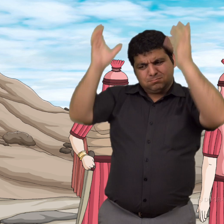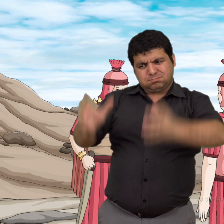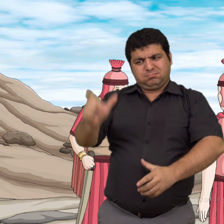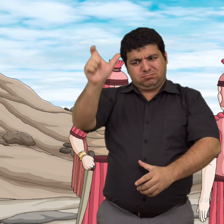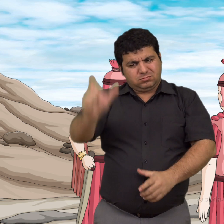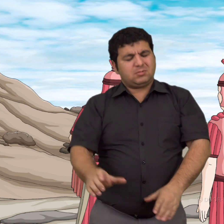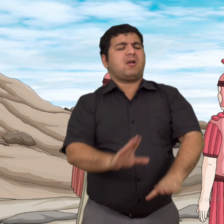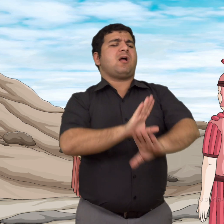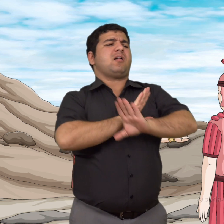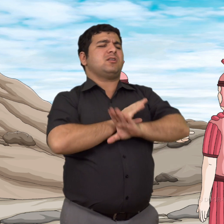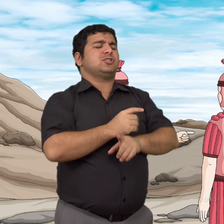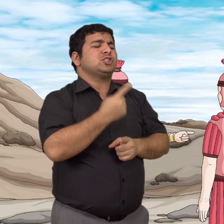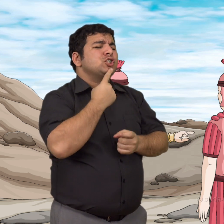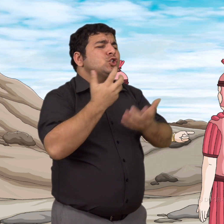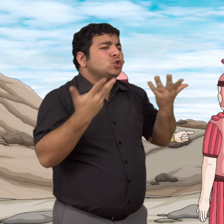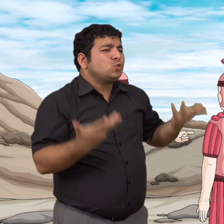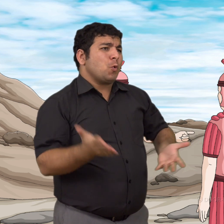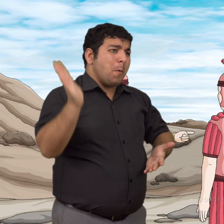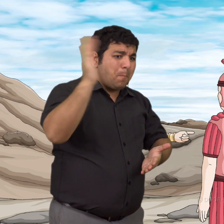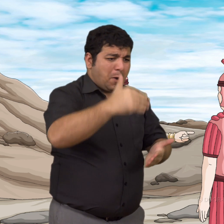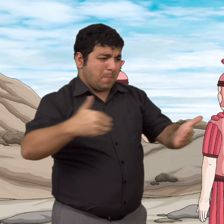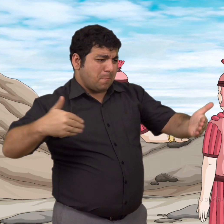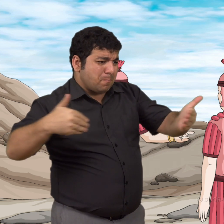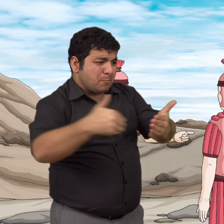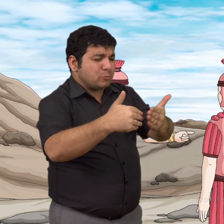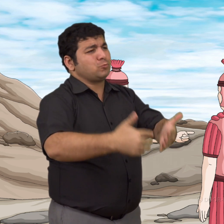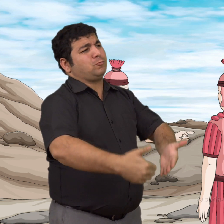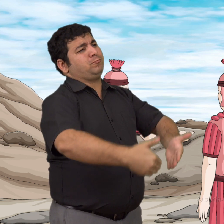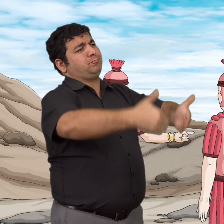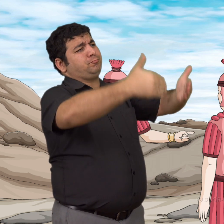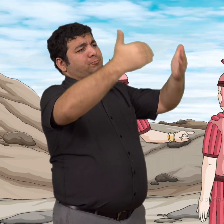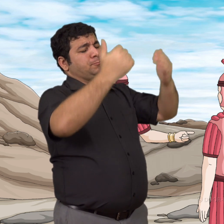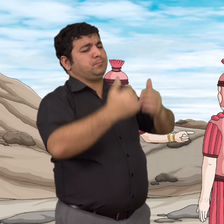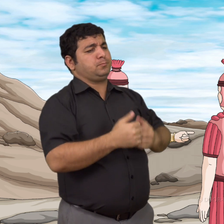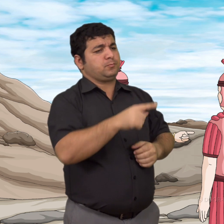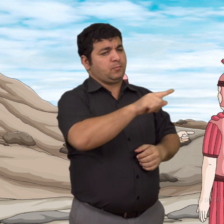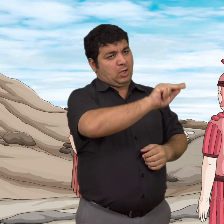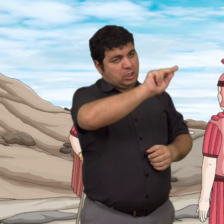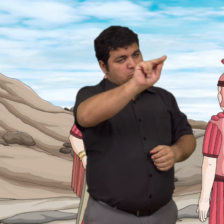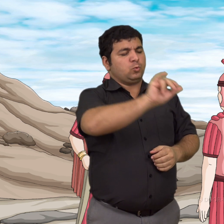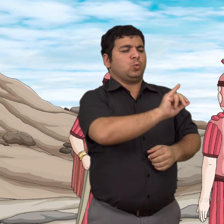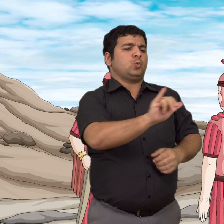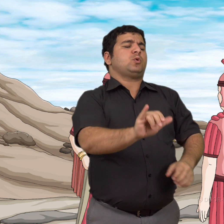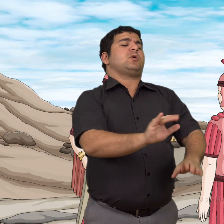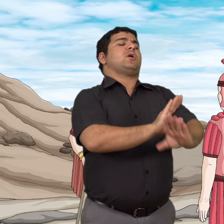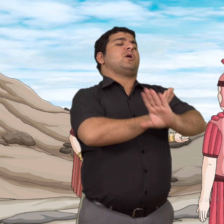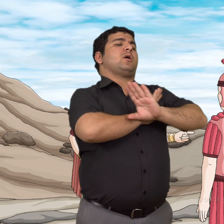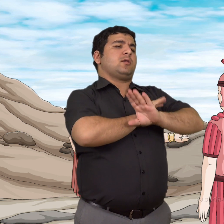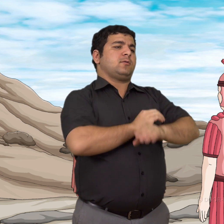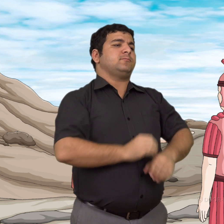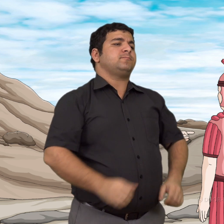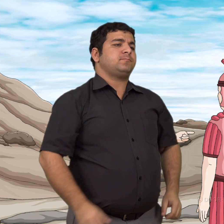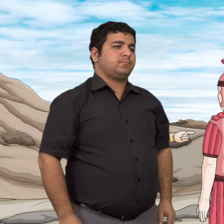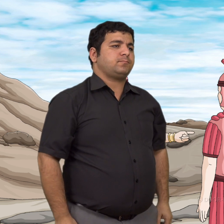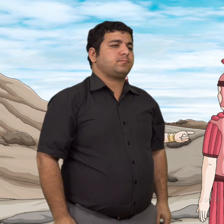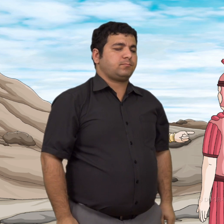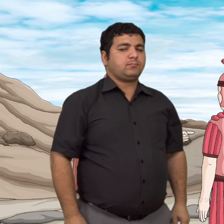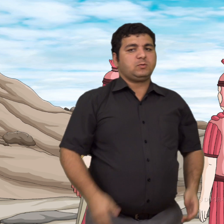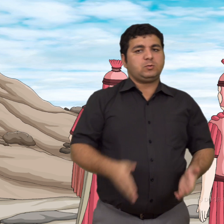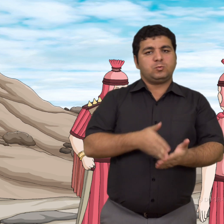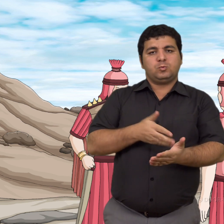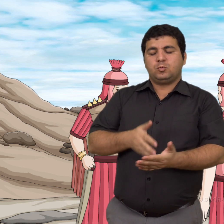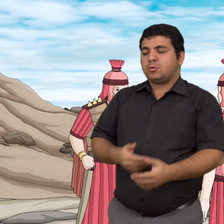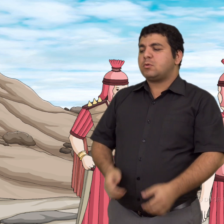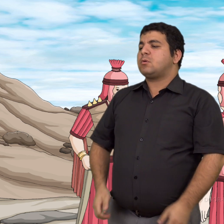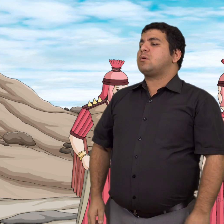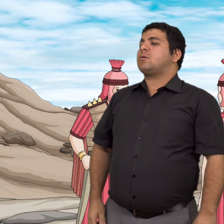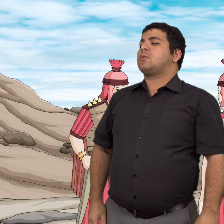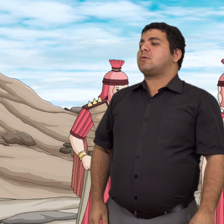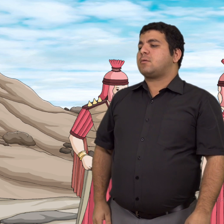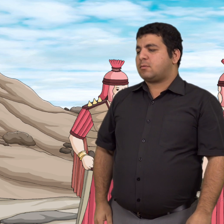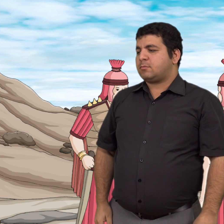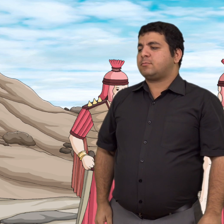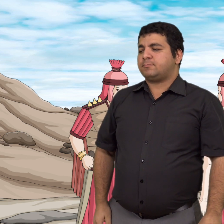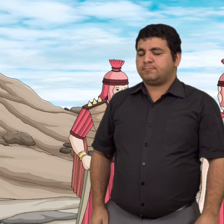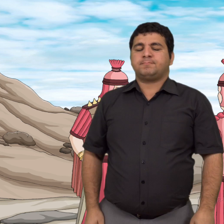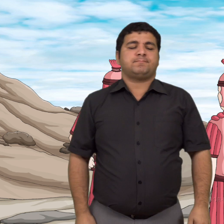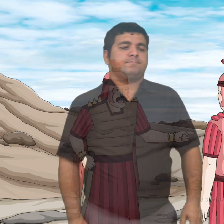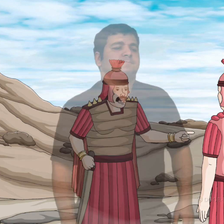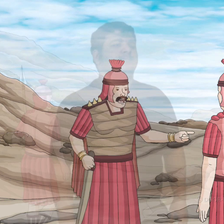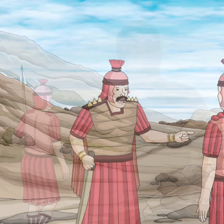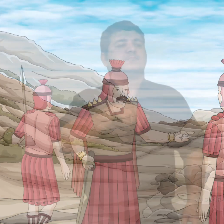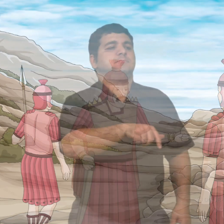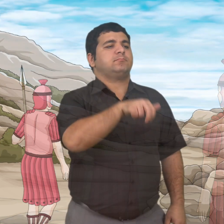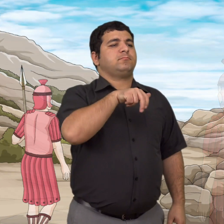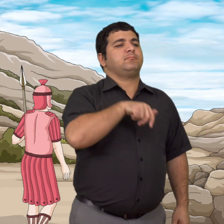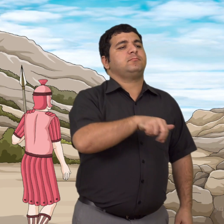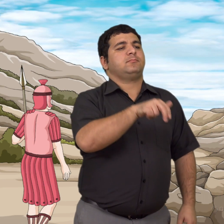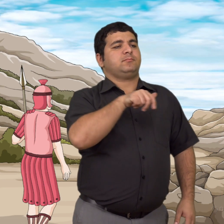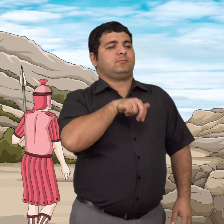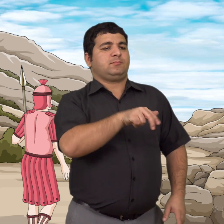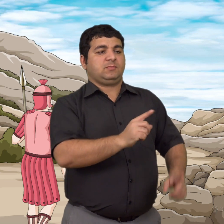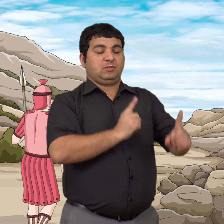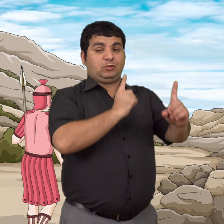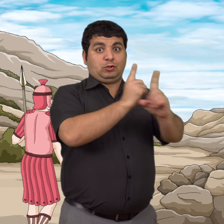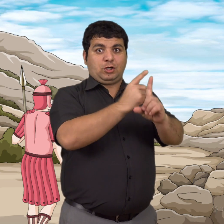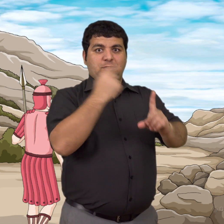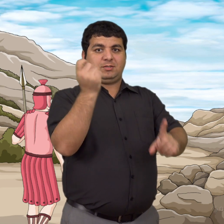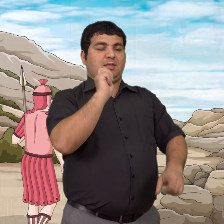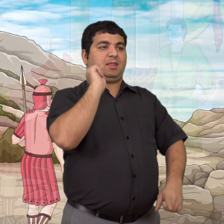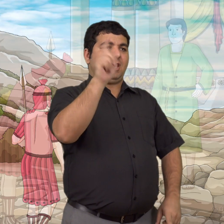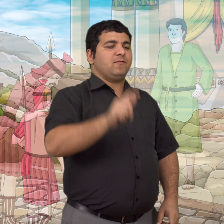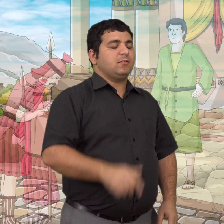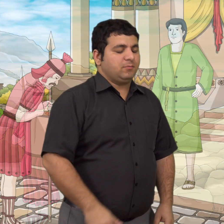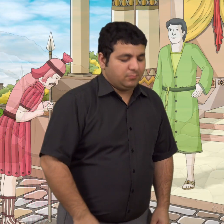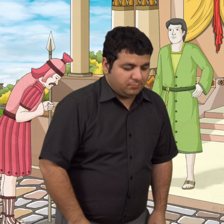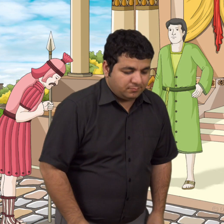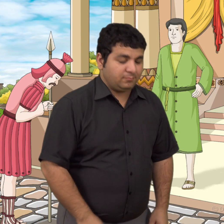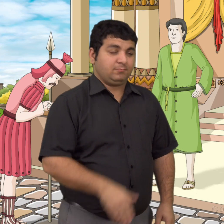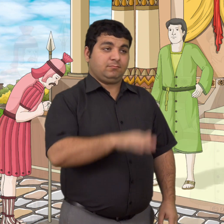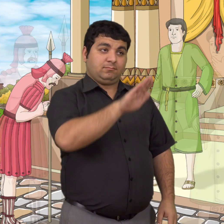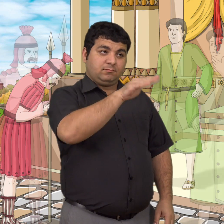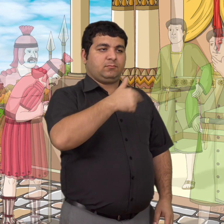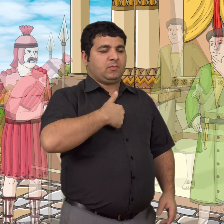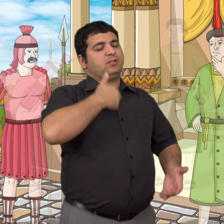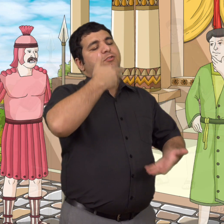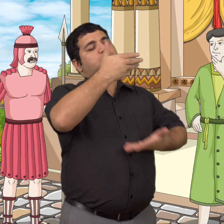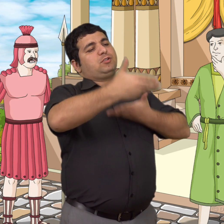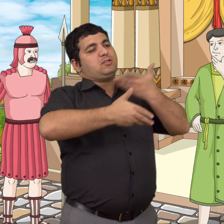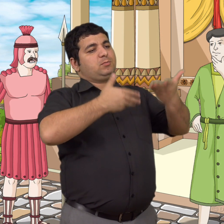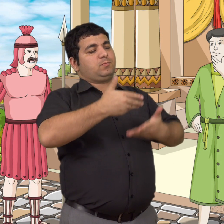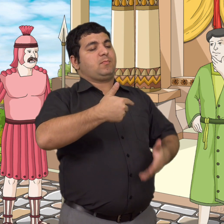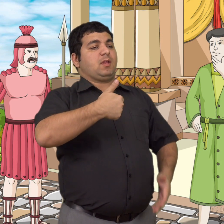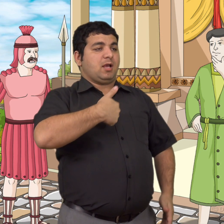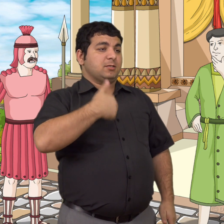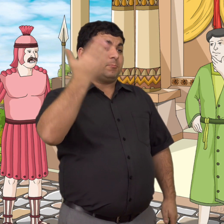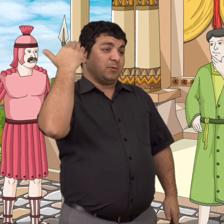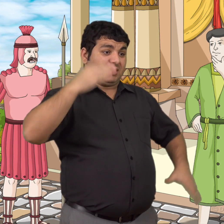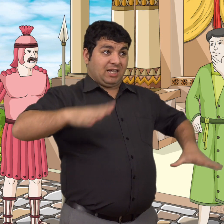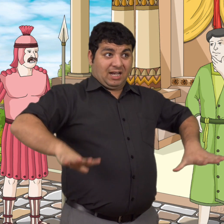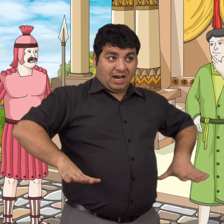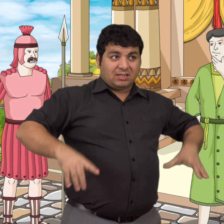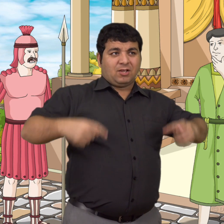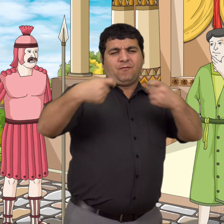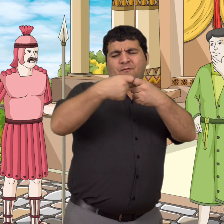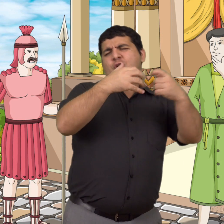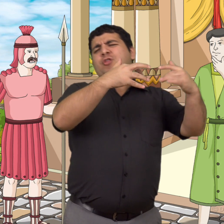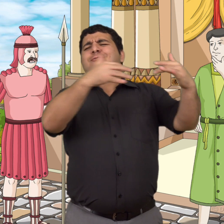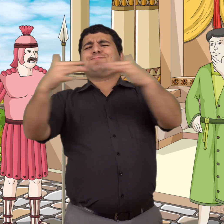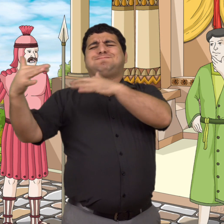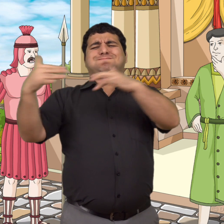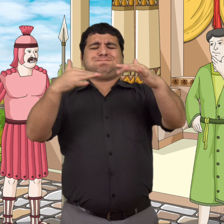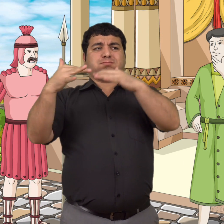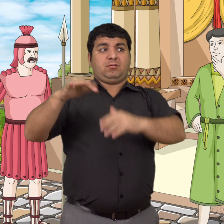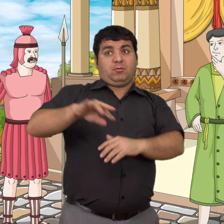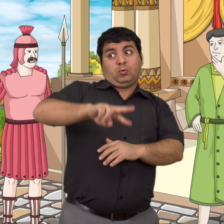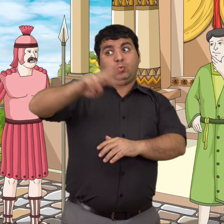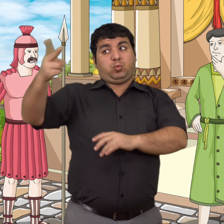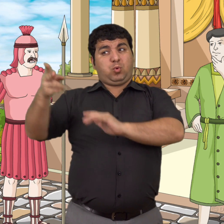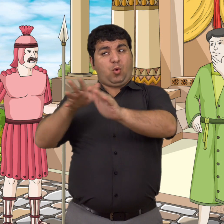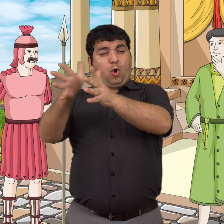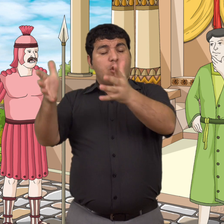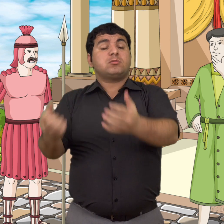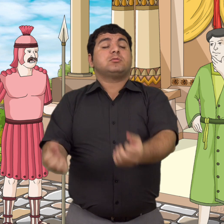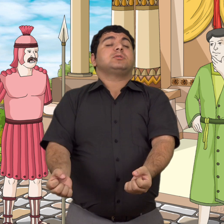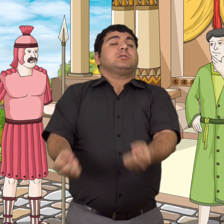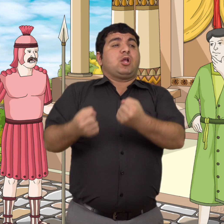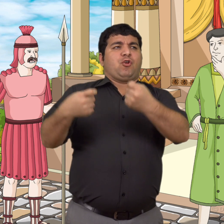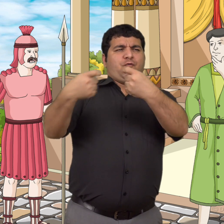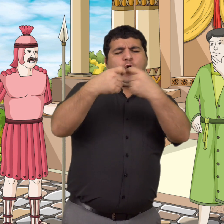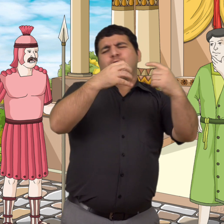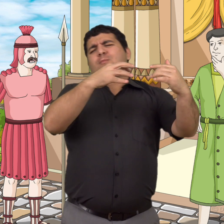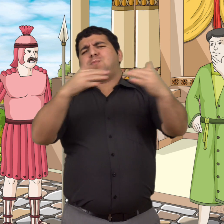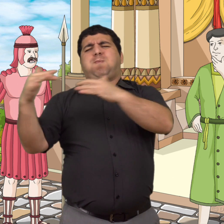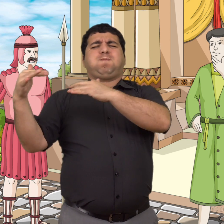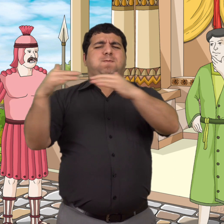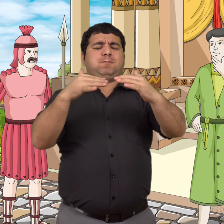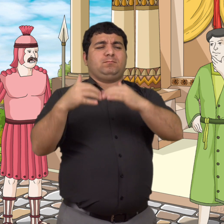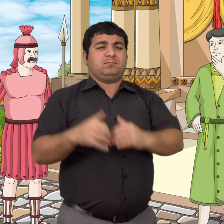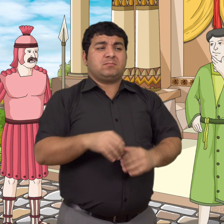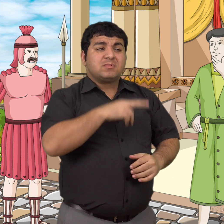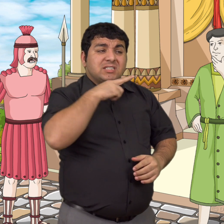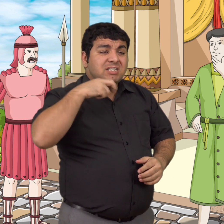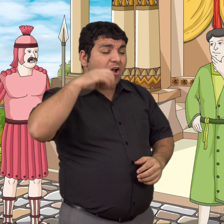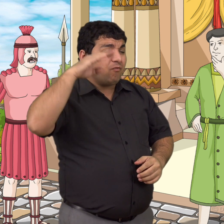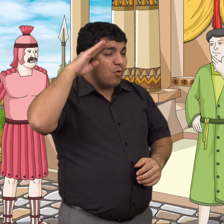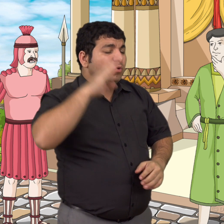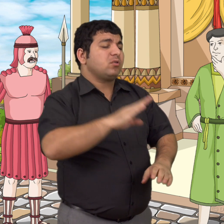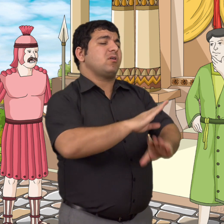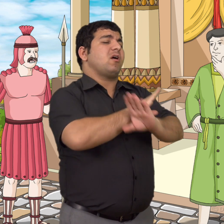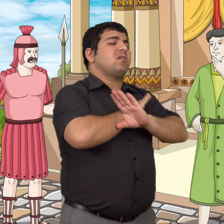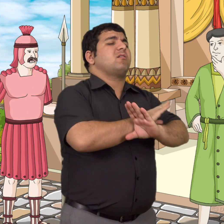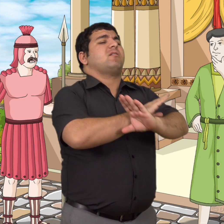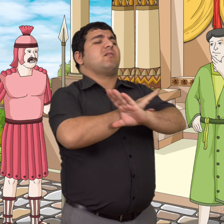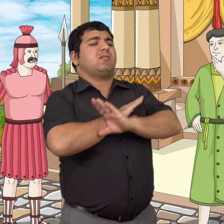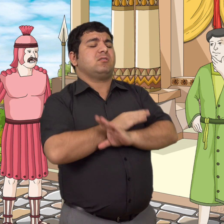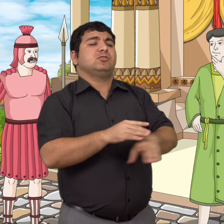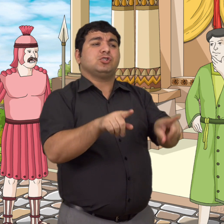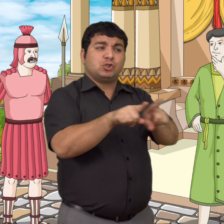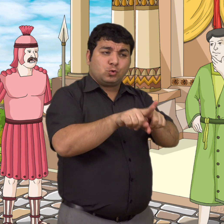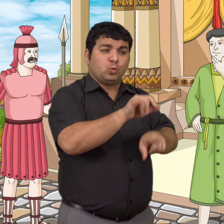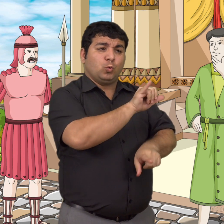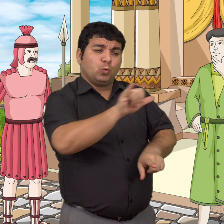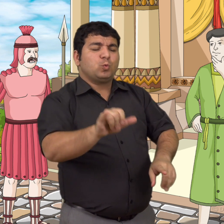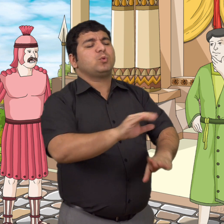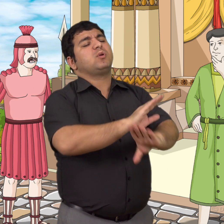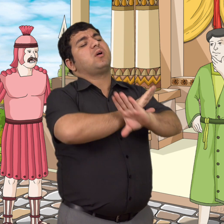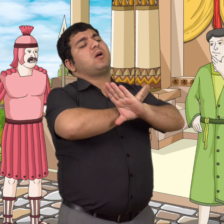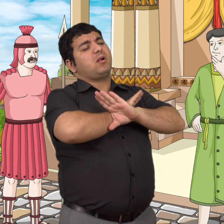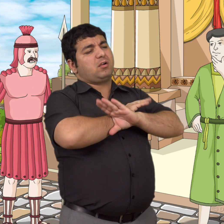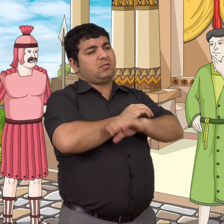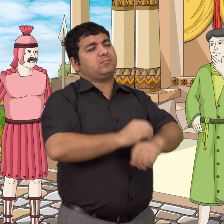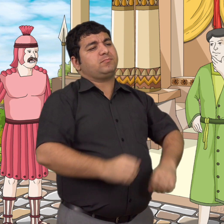If so, then you are to say, ‘Your servant Uriah the Hittite is dead as well.’” So the messenger set out and reported to David all that Joab had sent him to say. The messenger said to David, “The men overpowered us and came out against us in the field, but we drove them back to the entrance of the gate.